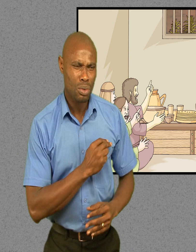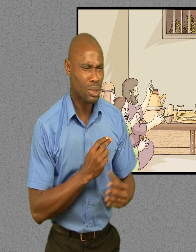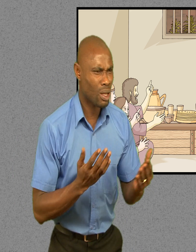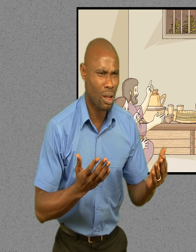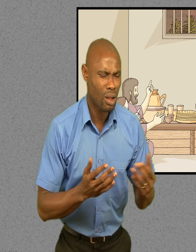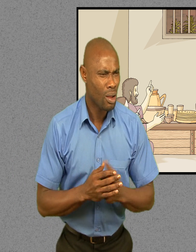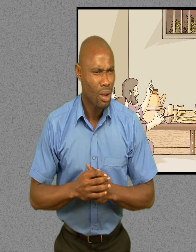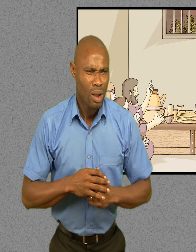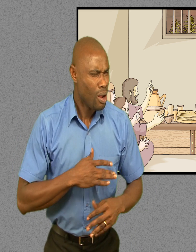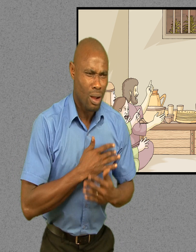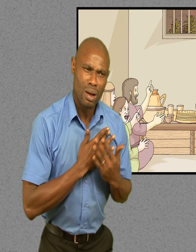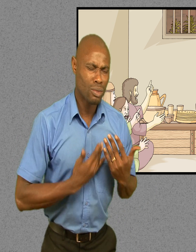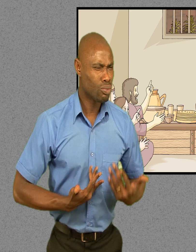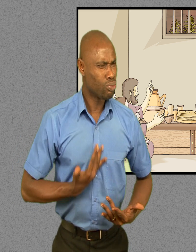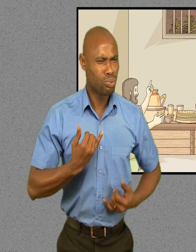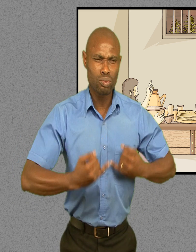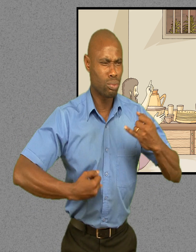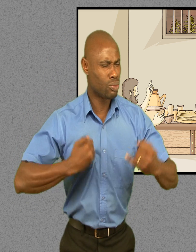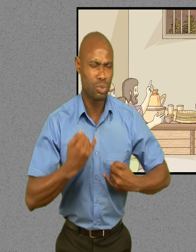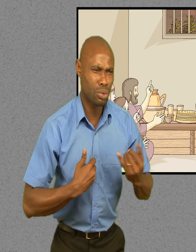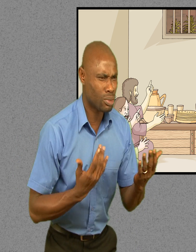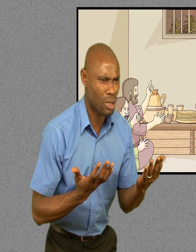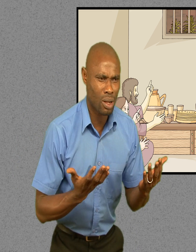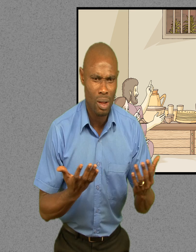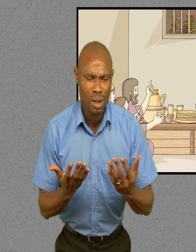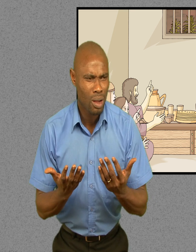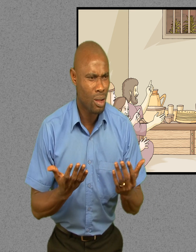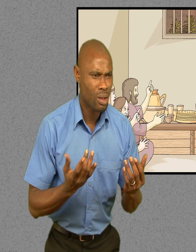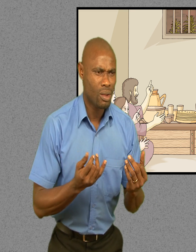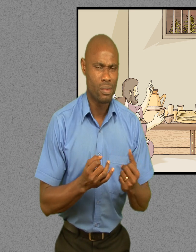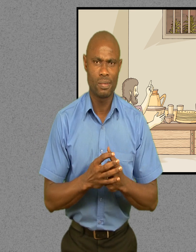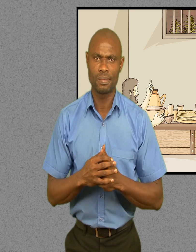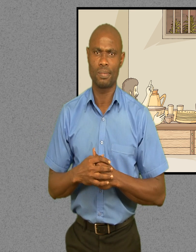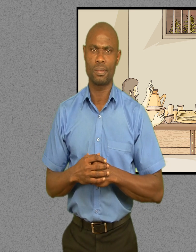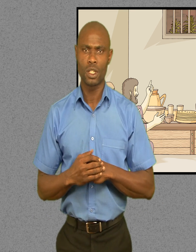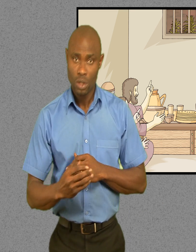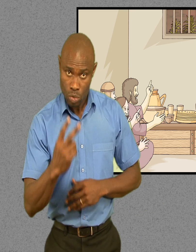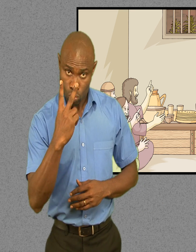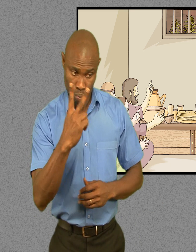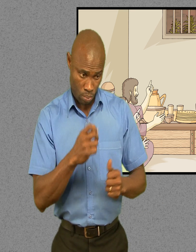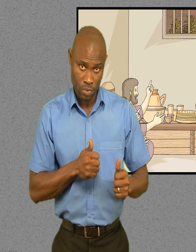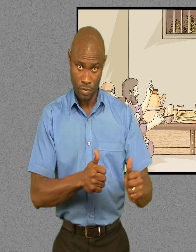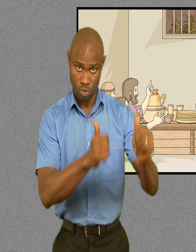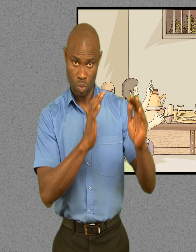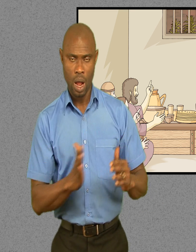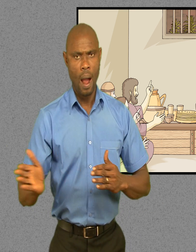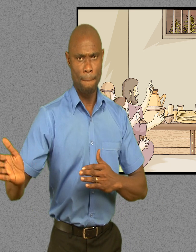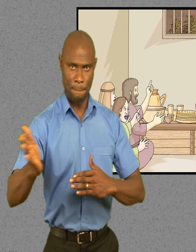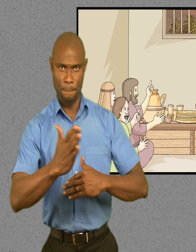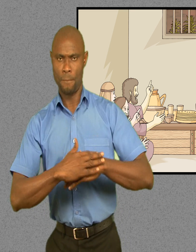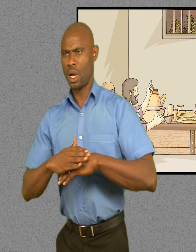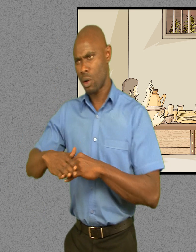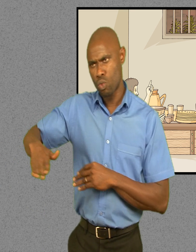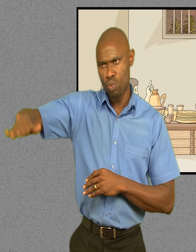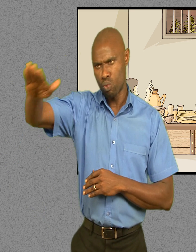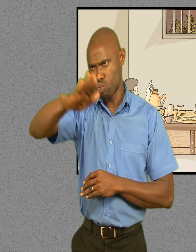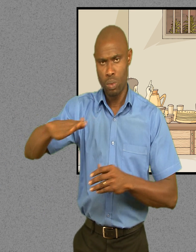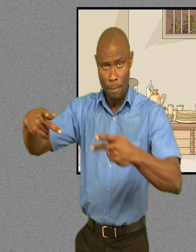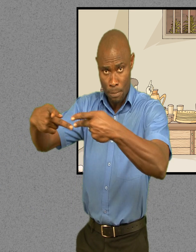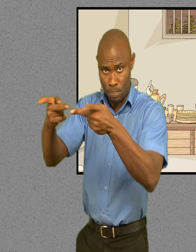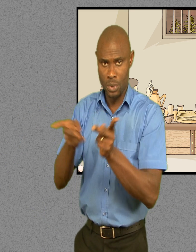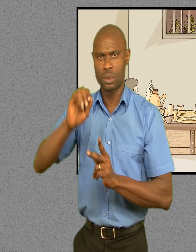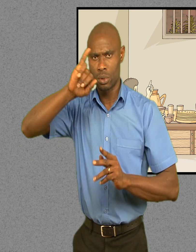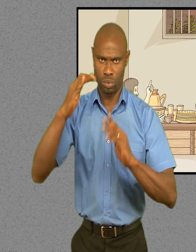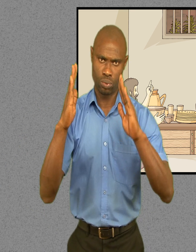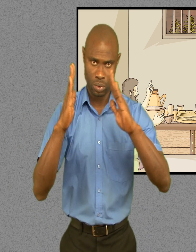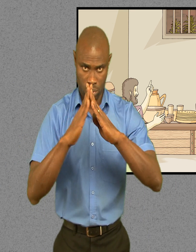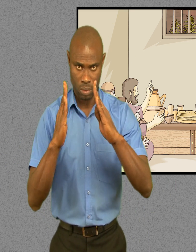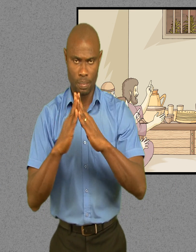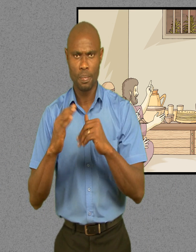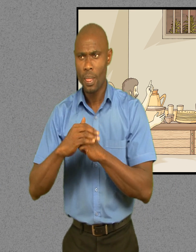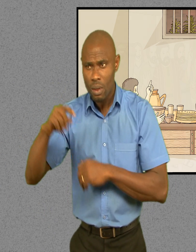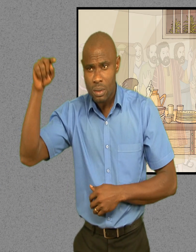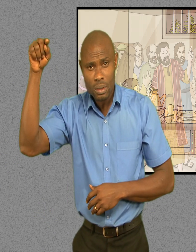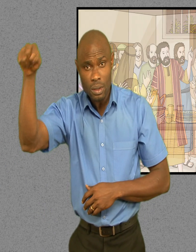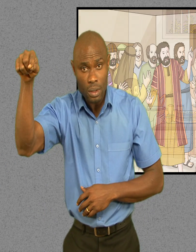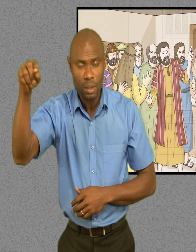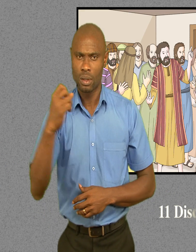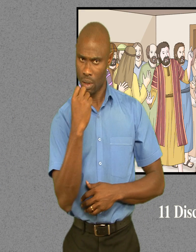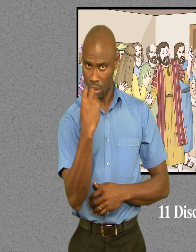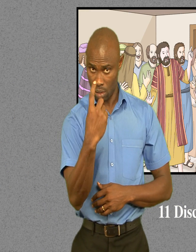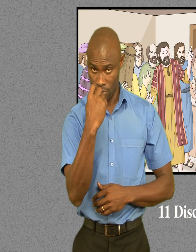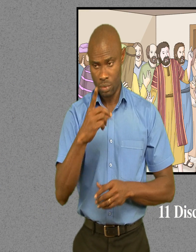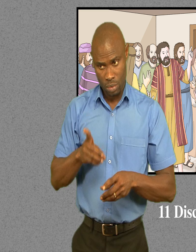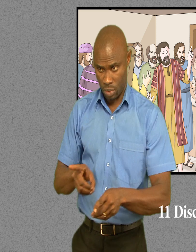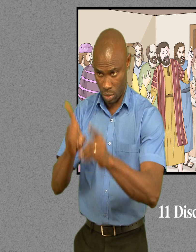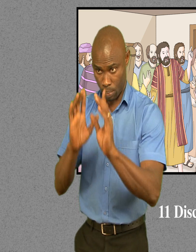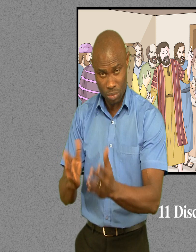And they got up that very hour and returned to Jerusalem.